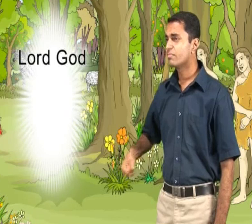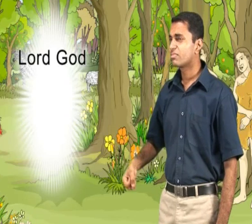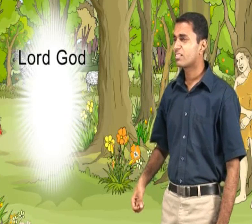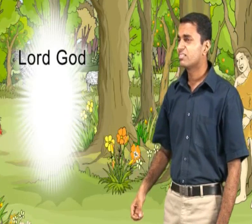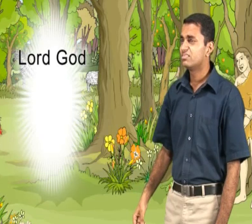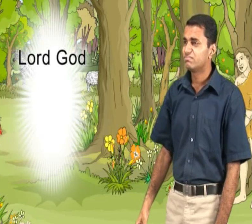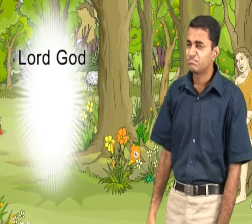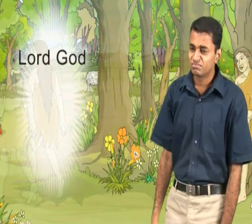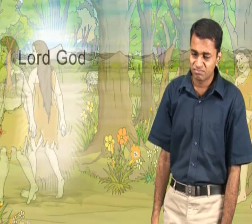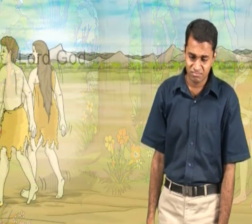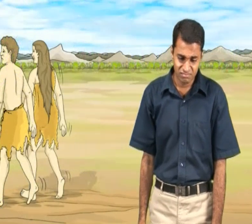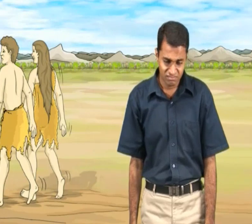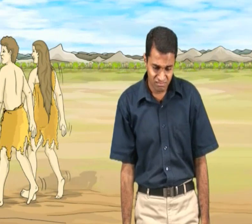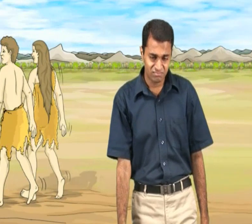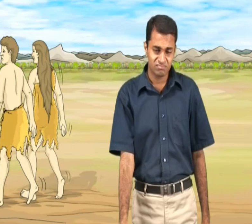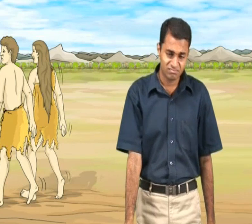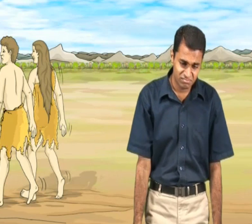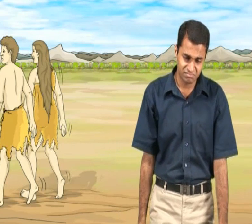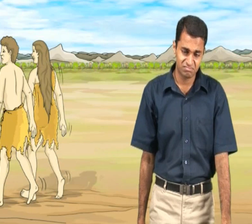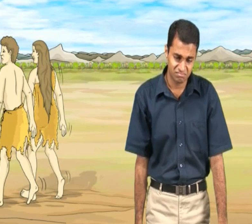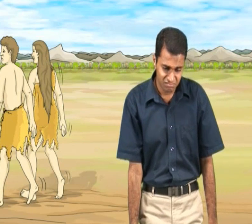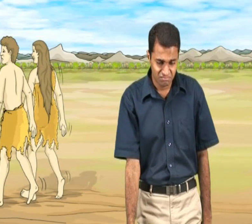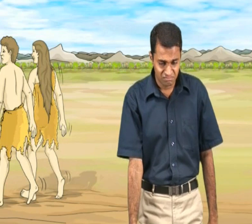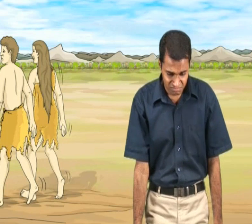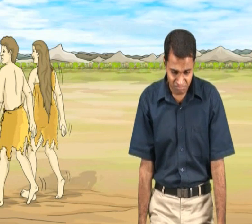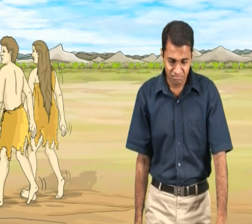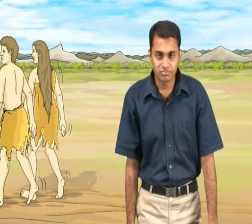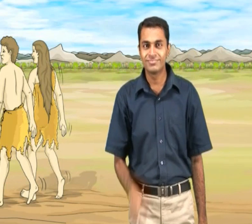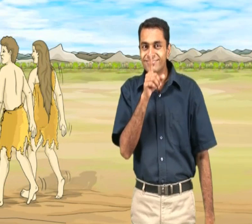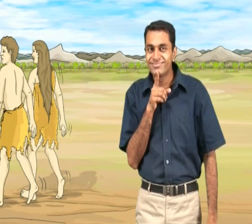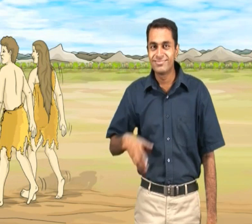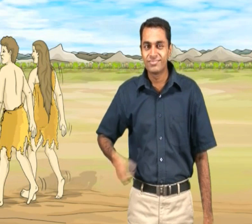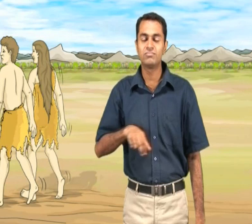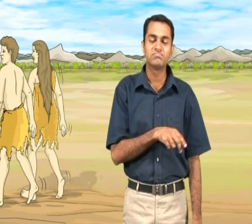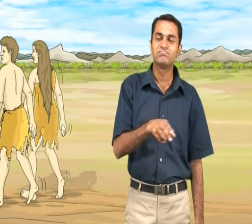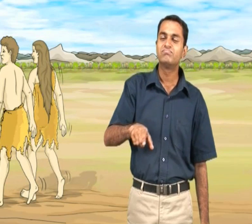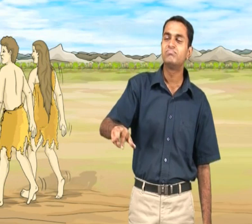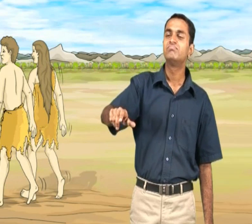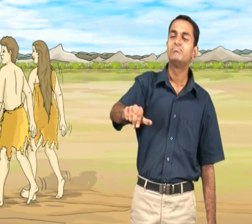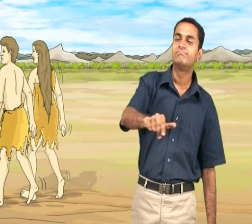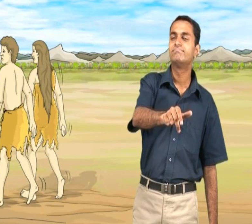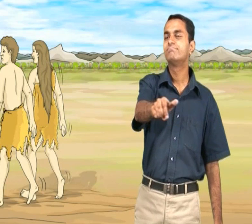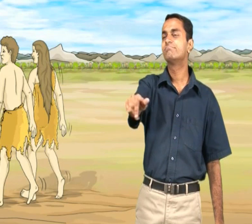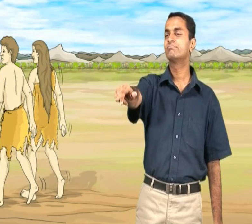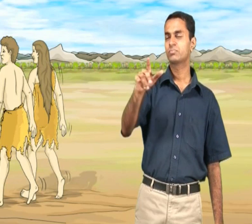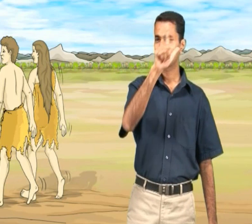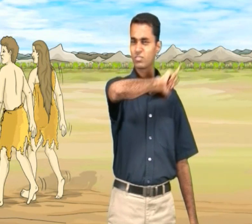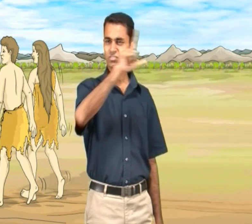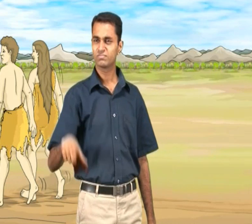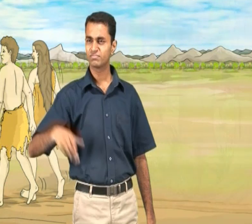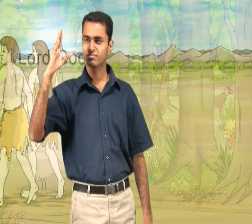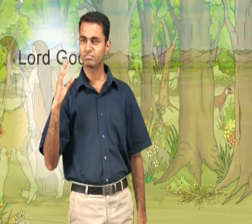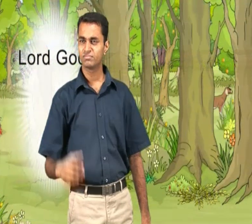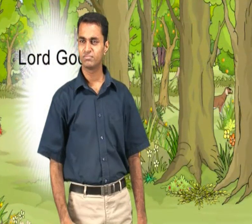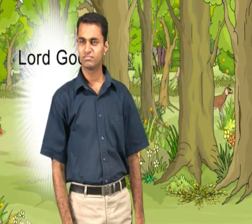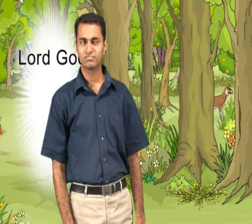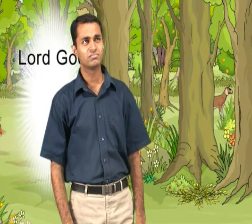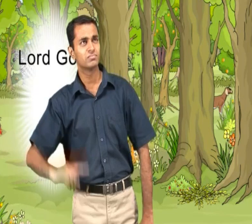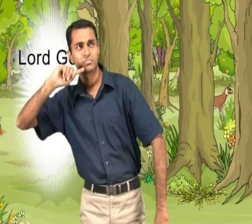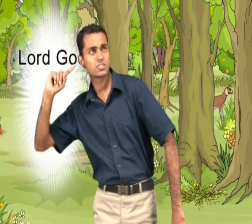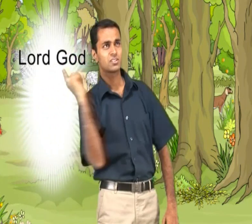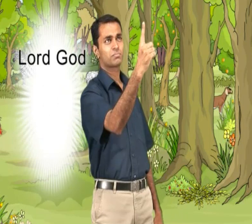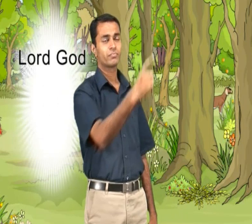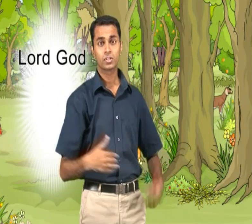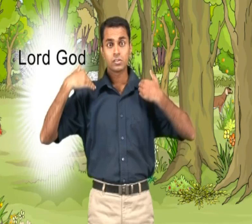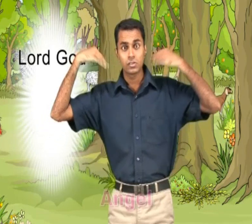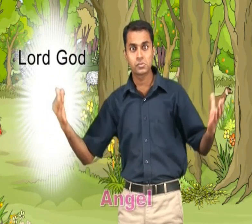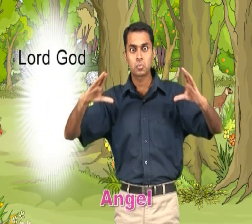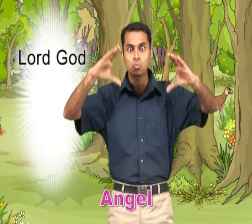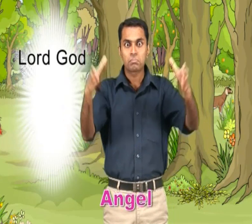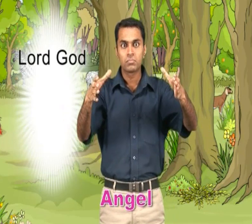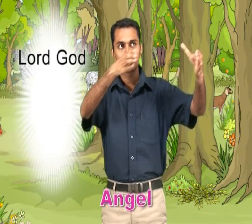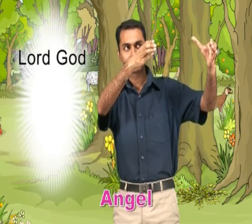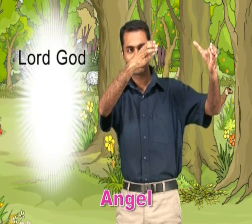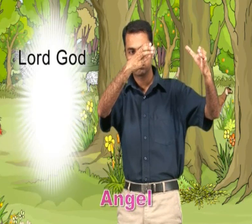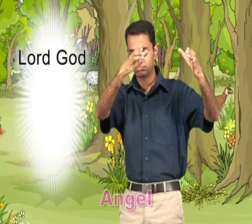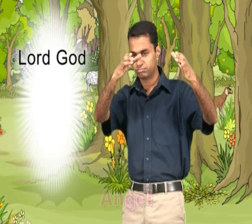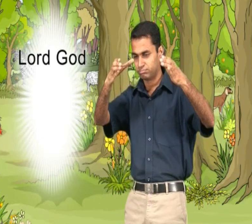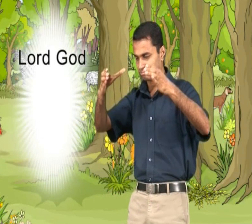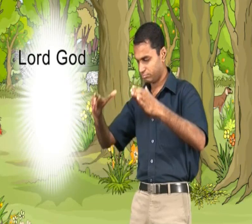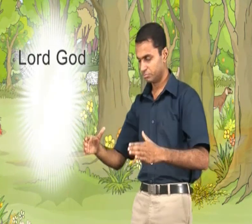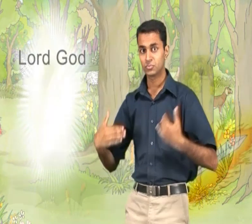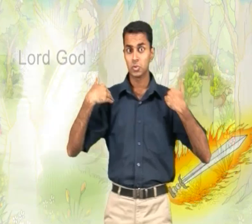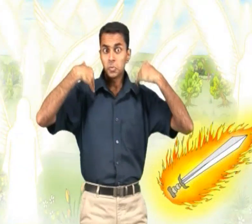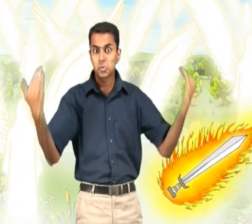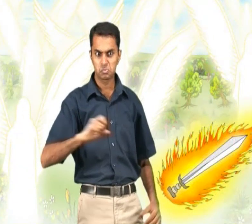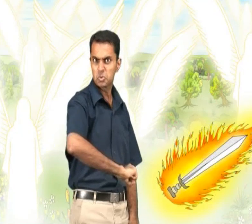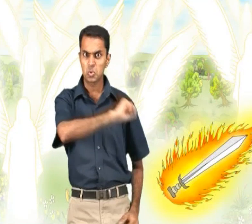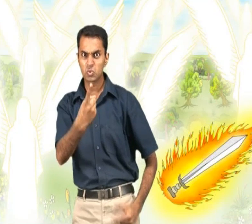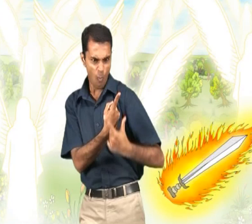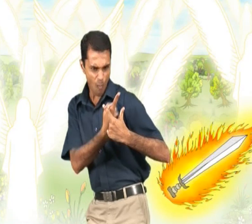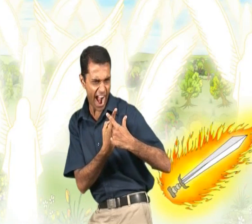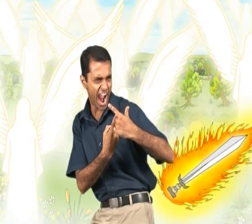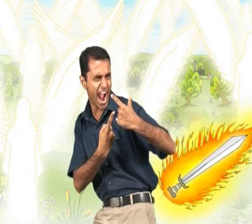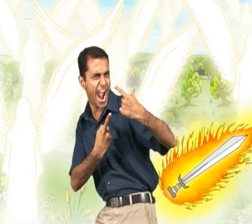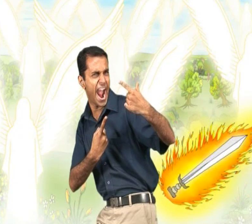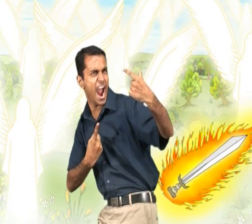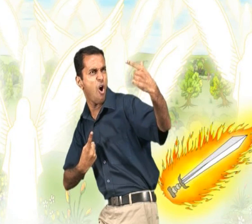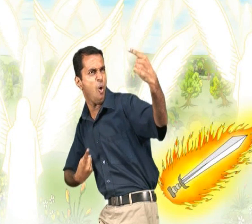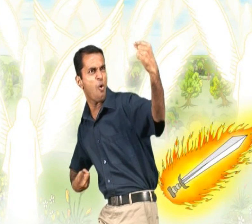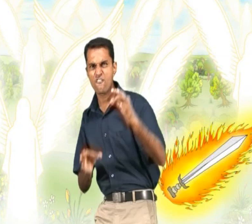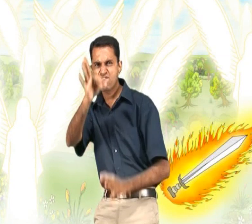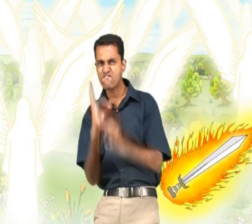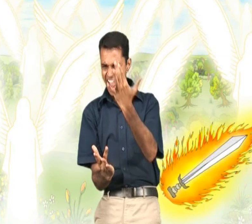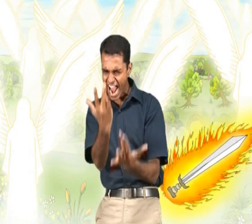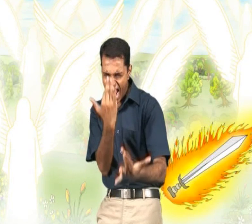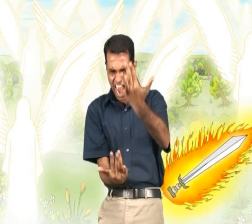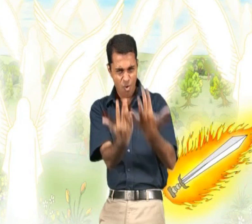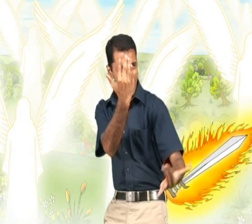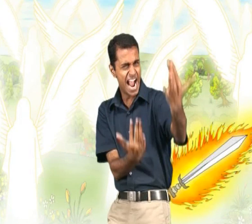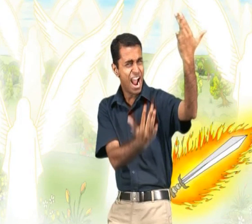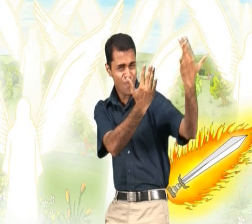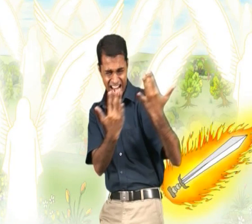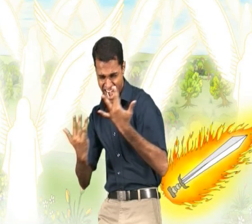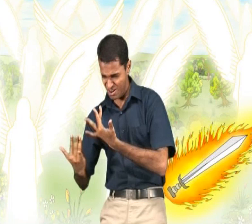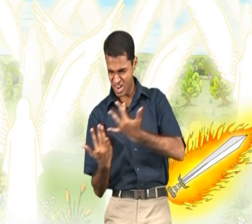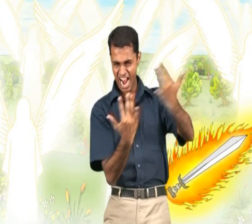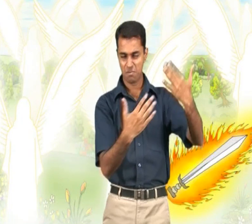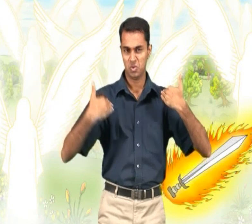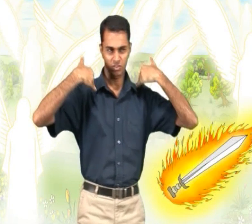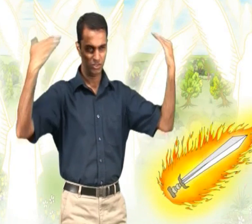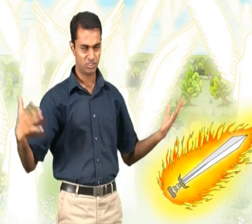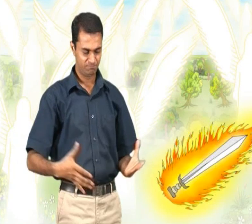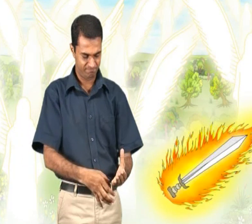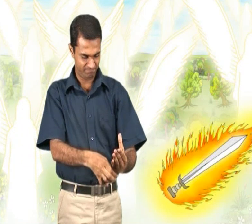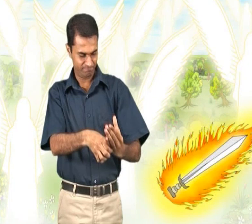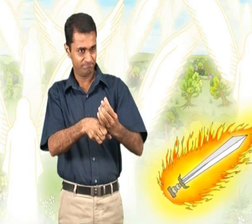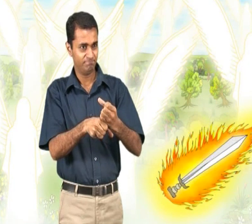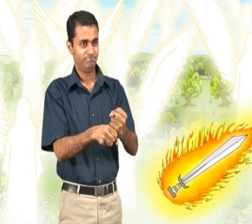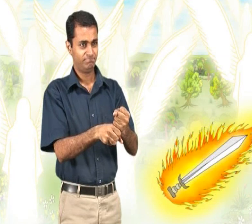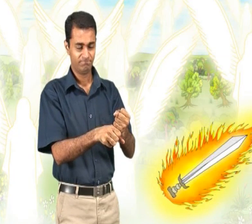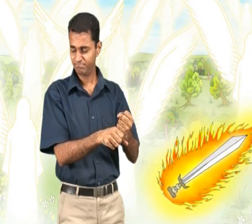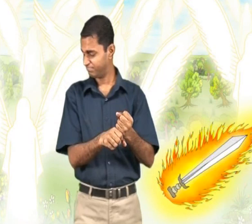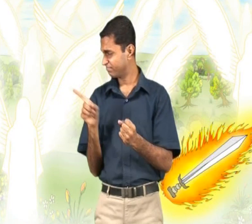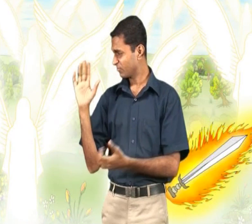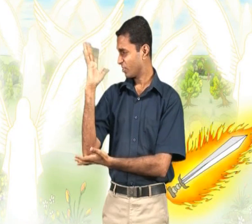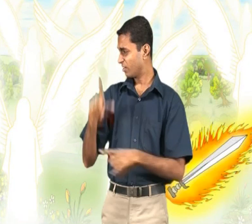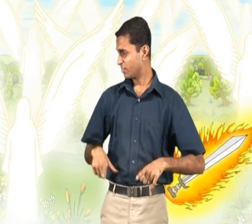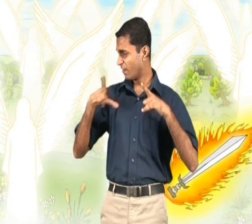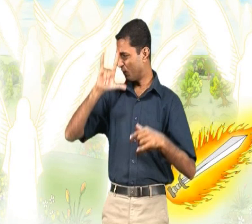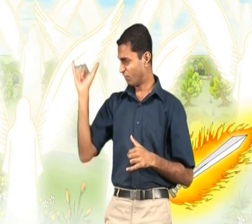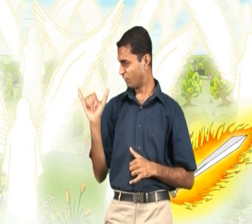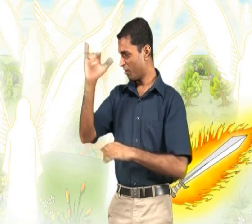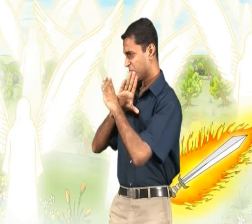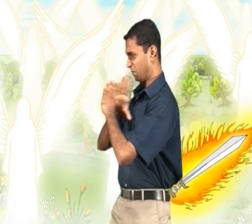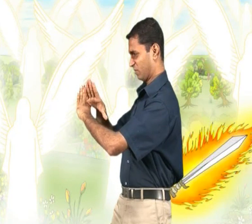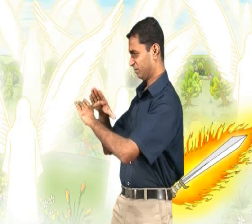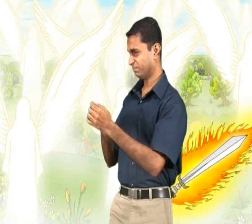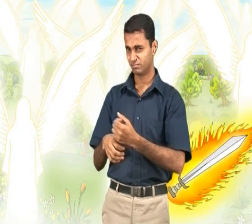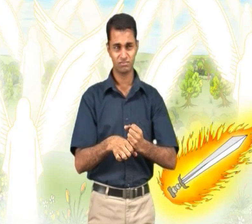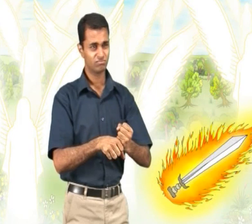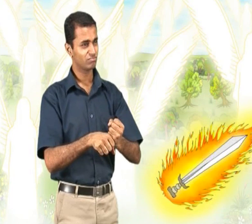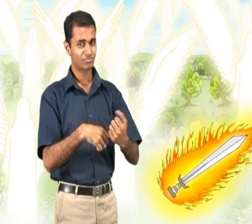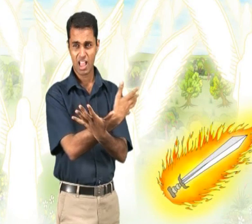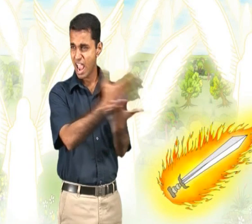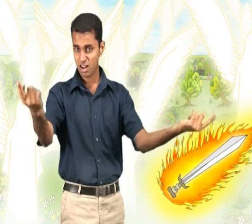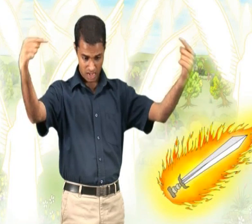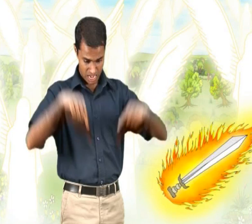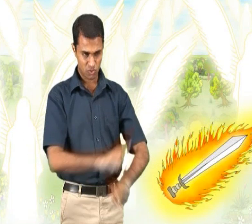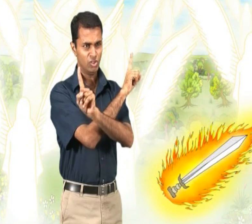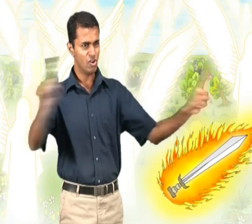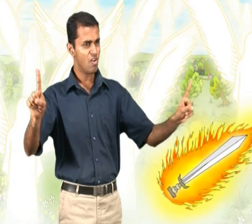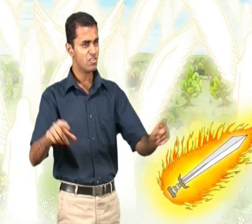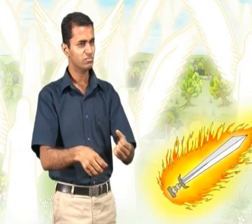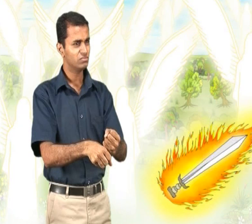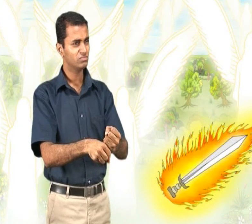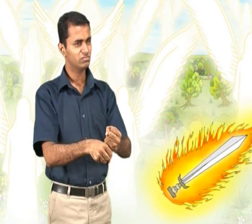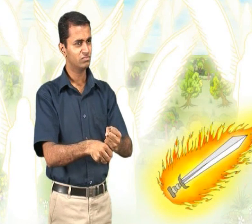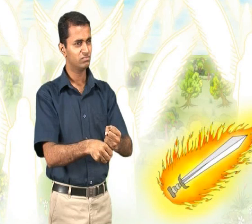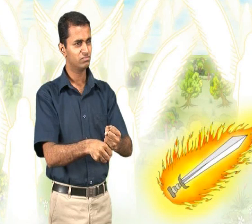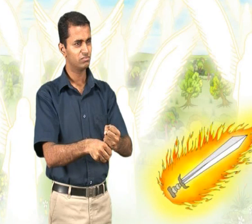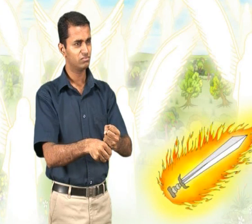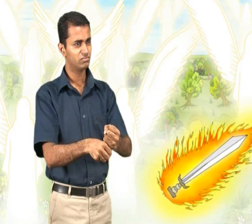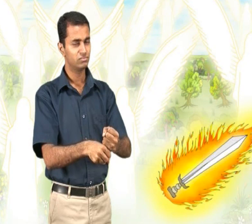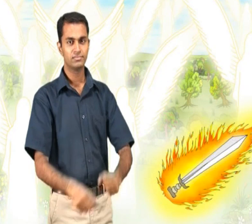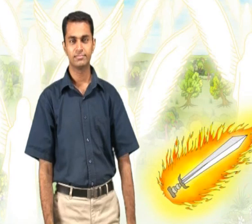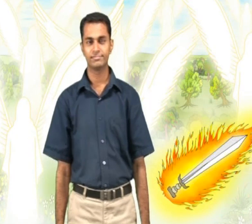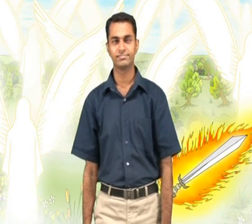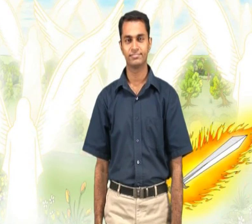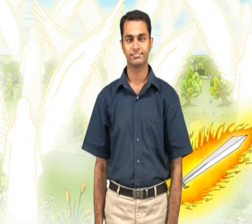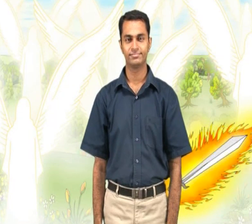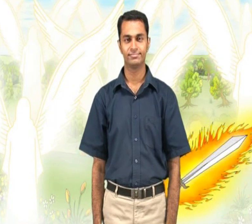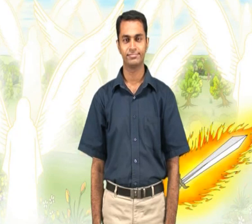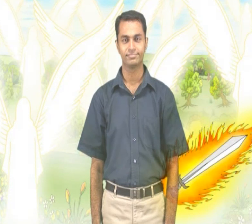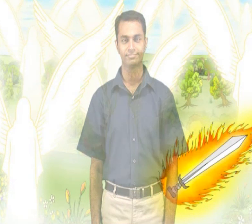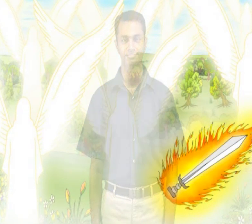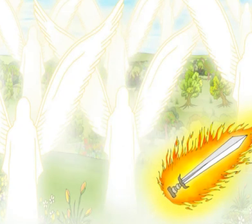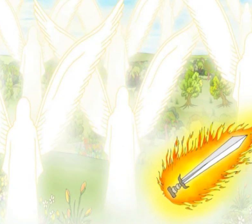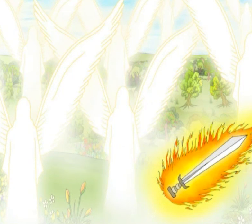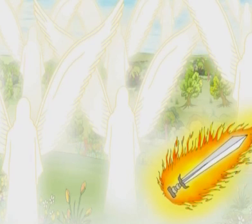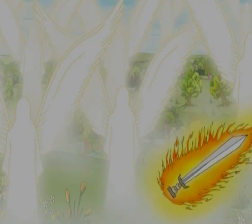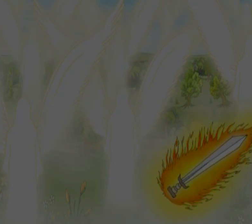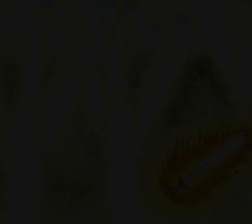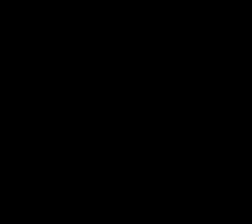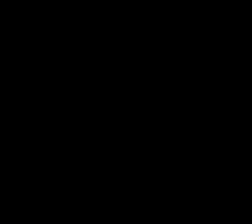So He drove out the man and stationed cherubim on the east side of the Garden of Eden, along with a whirling sword of flame to guard the way to the tree of life.